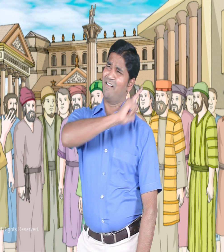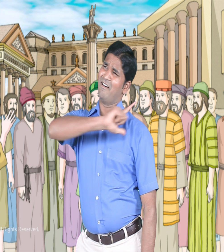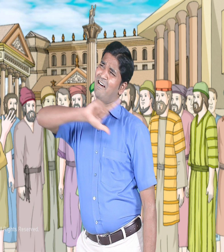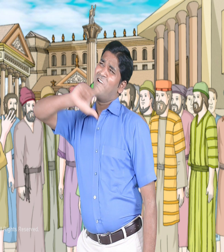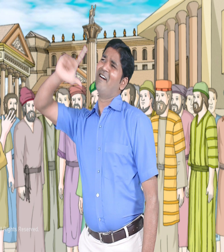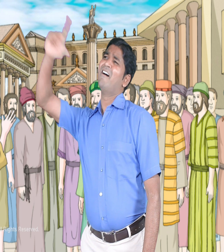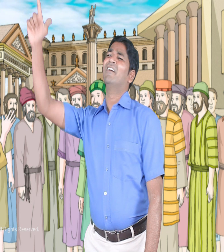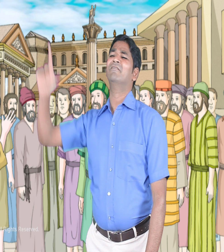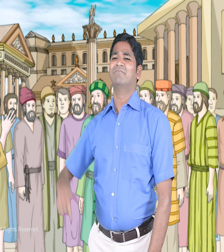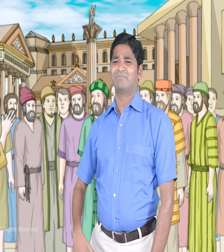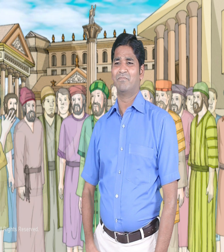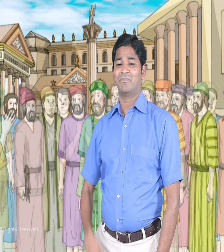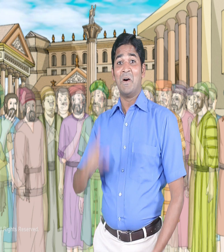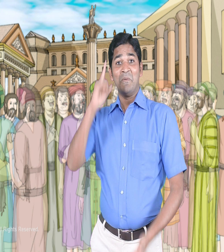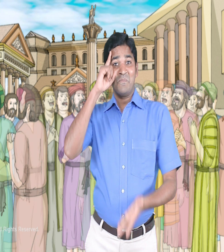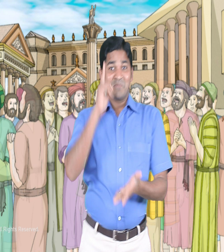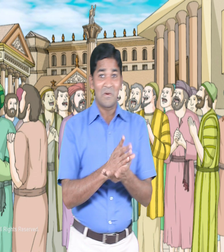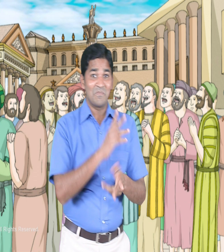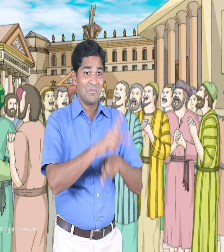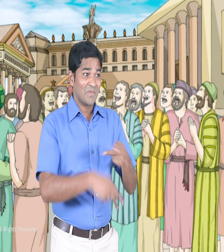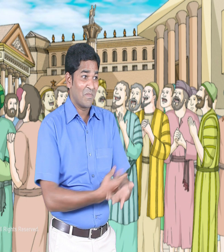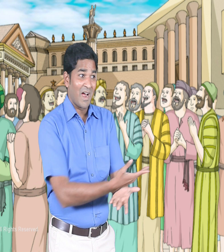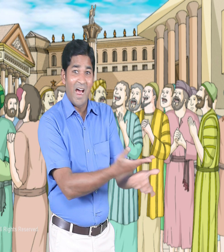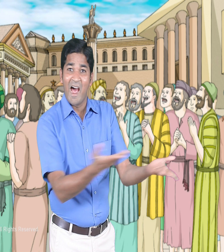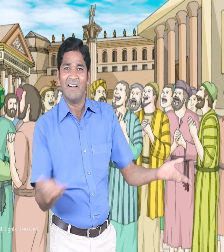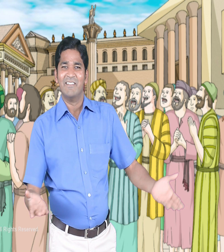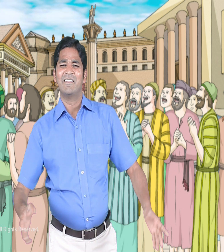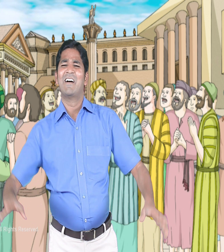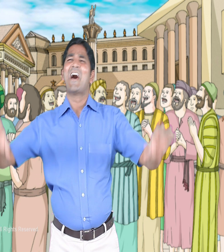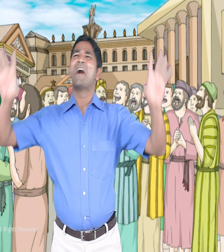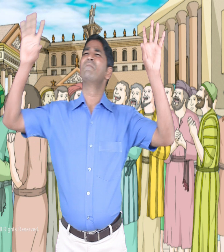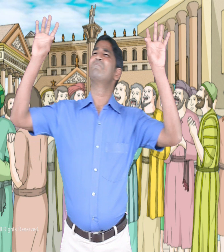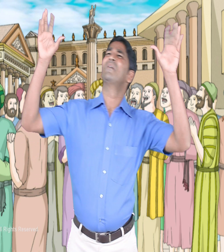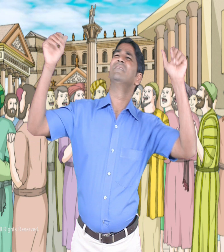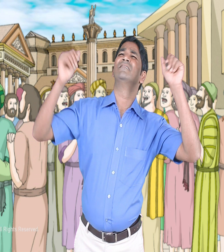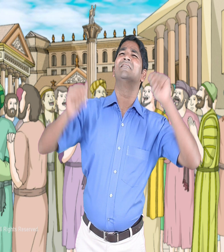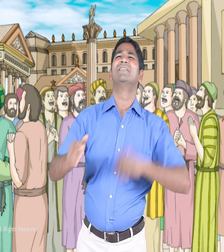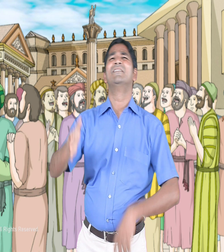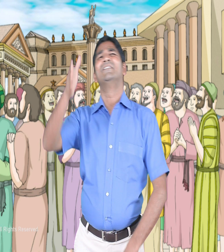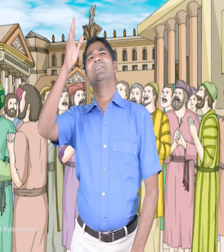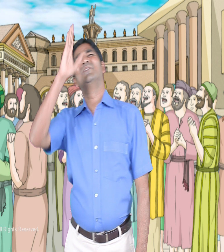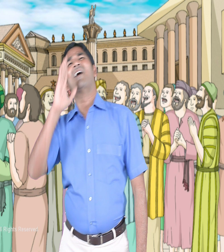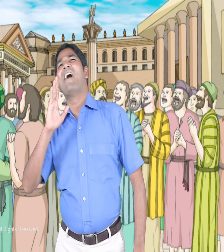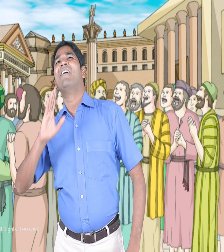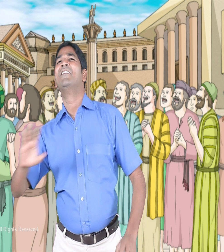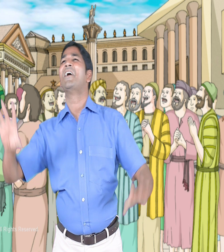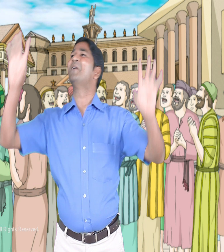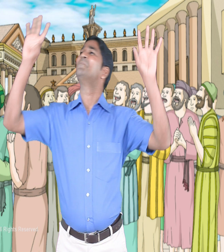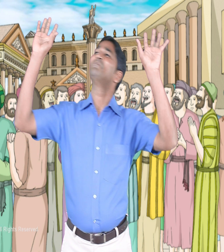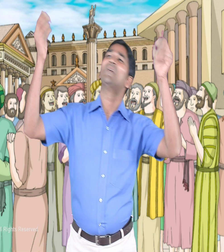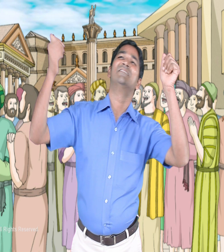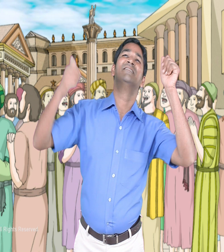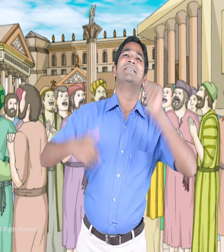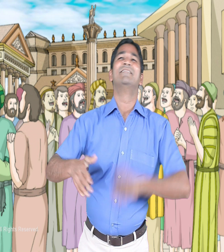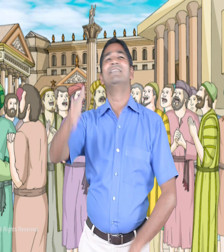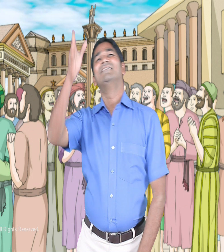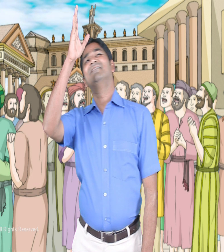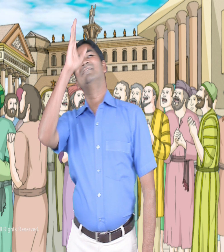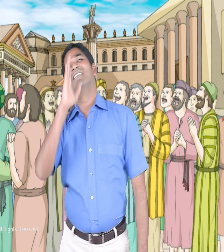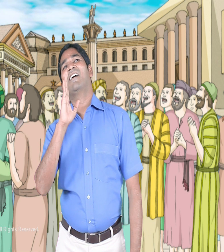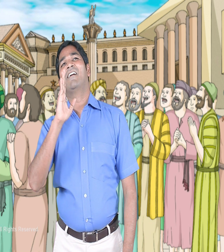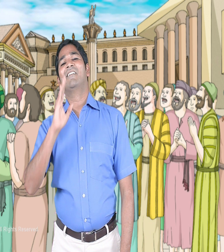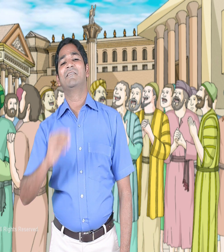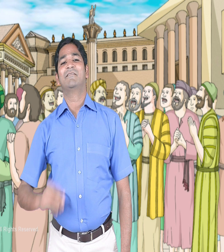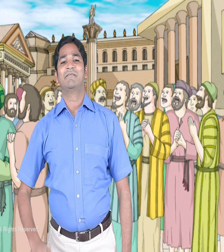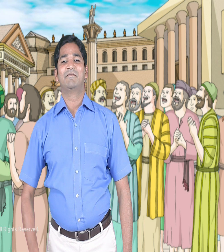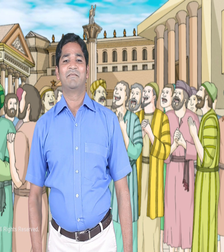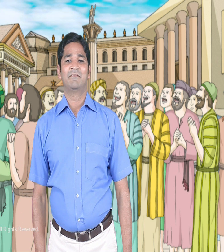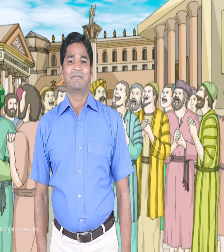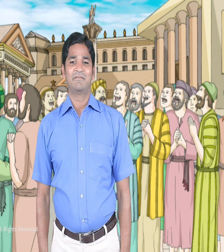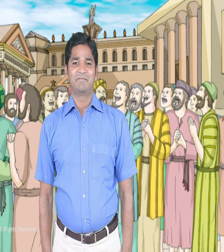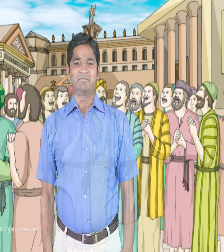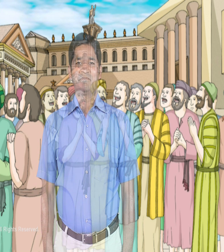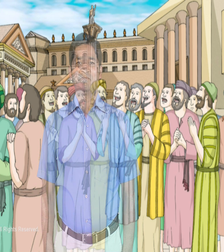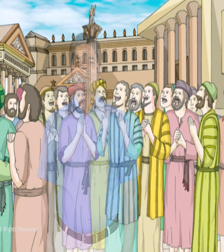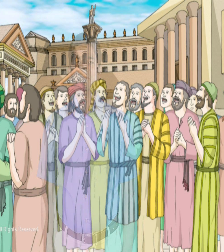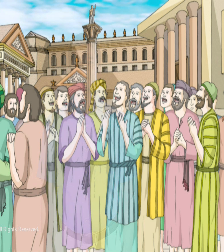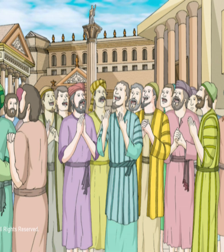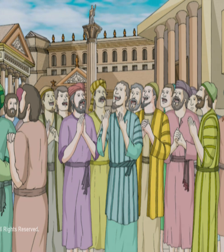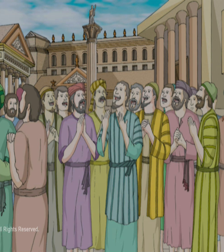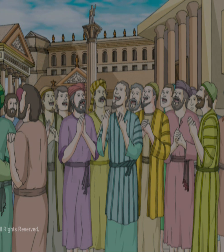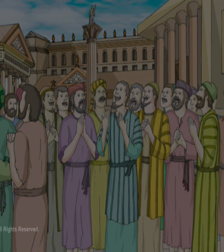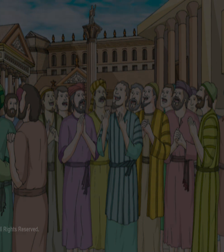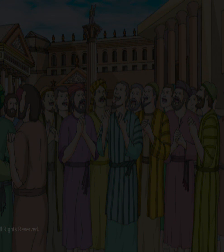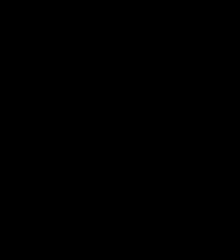When they heard this, their objections were put to rest, and they glorified God, saying, “So then, God has granted even the Gentiles repentance unto life.”